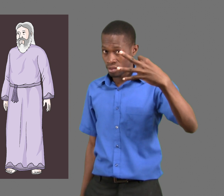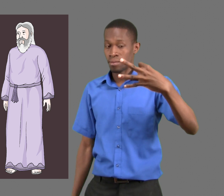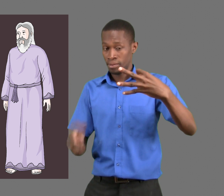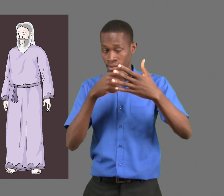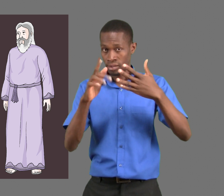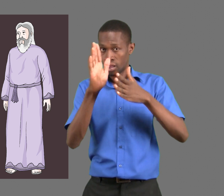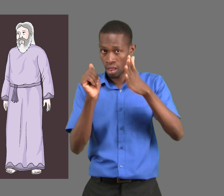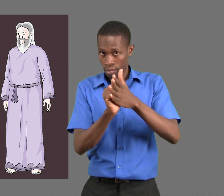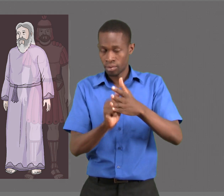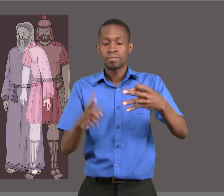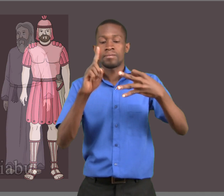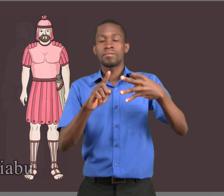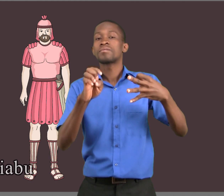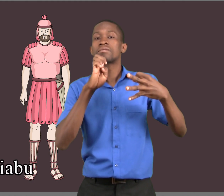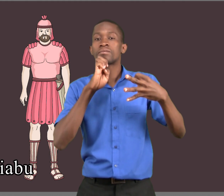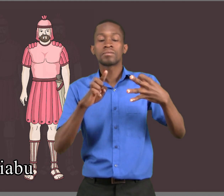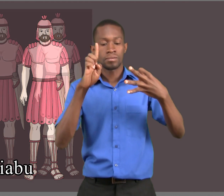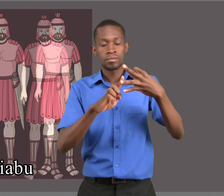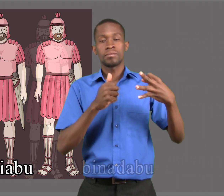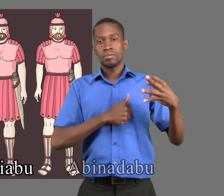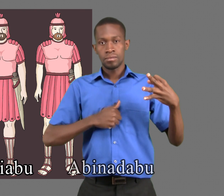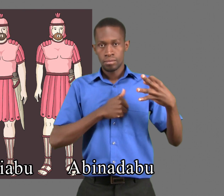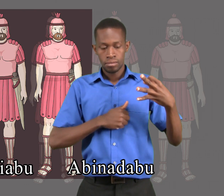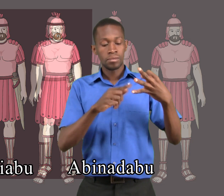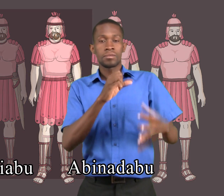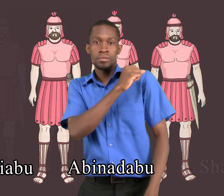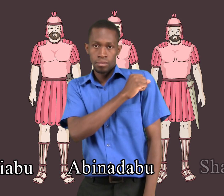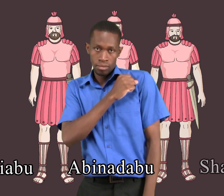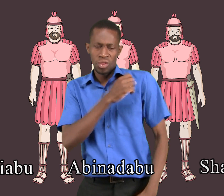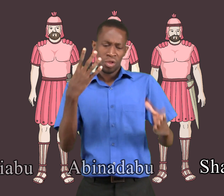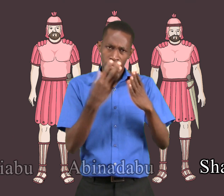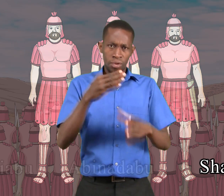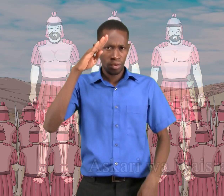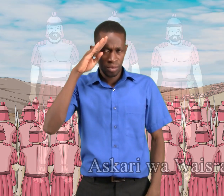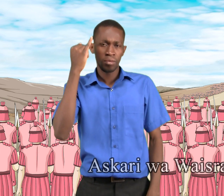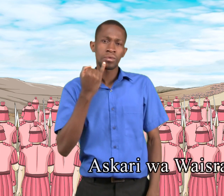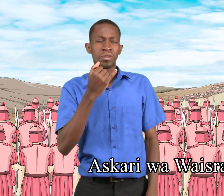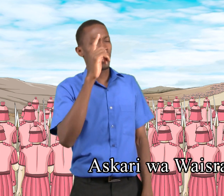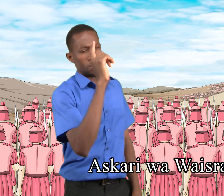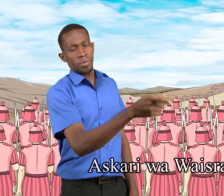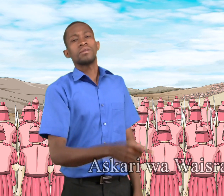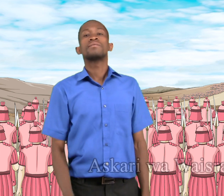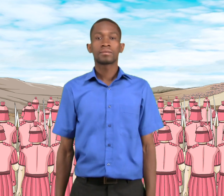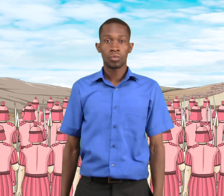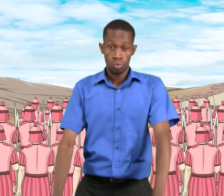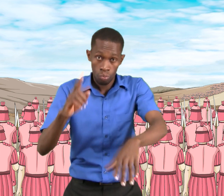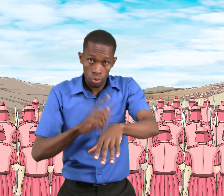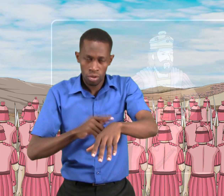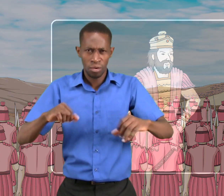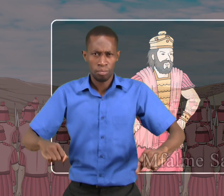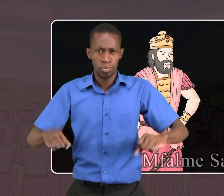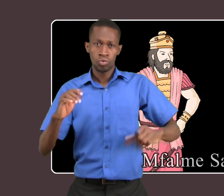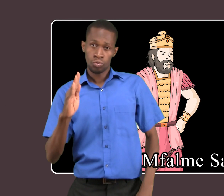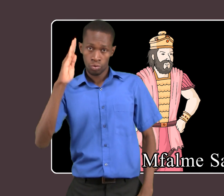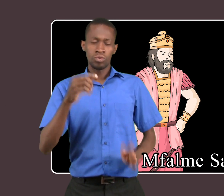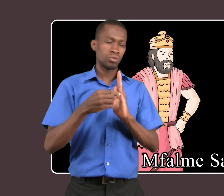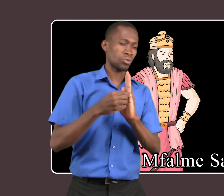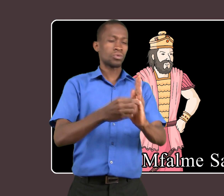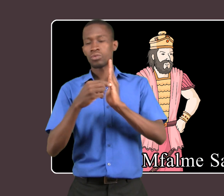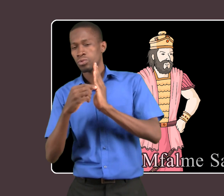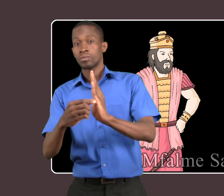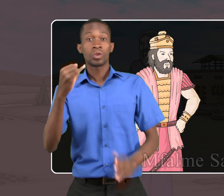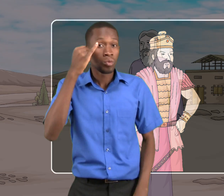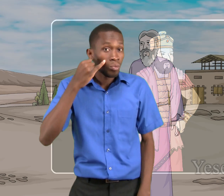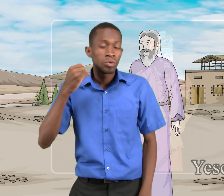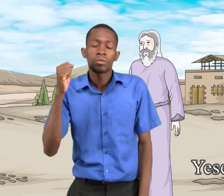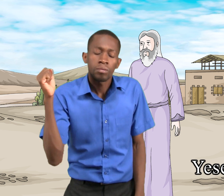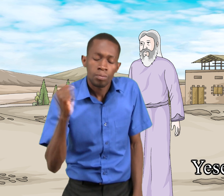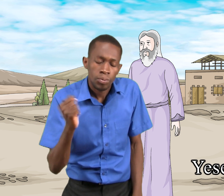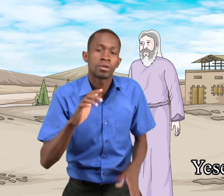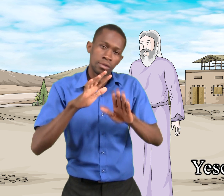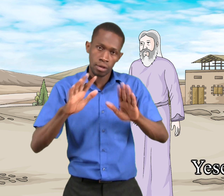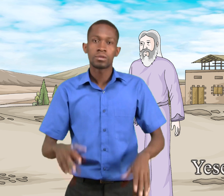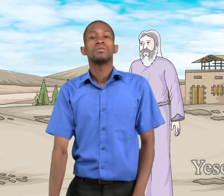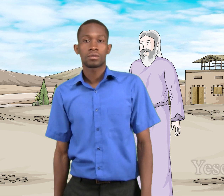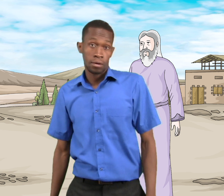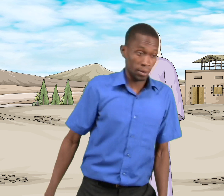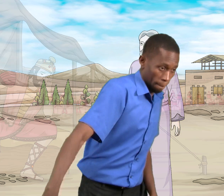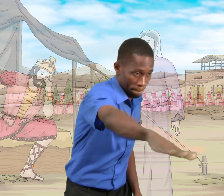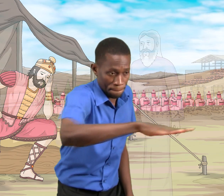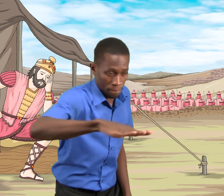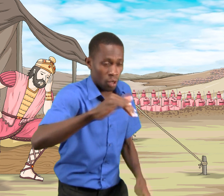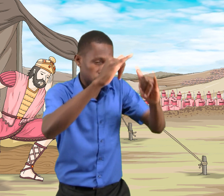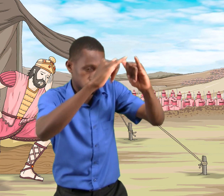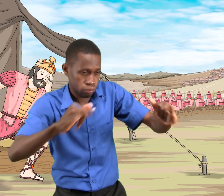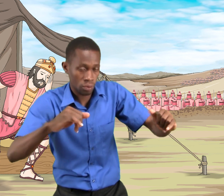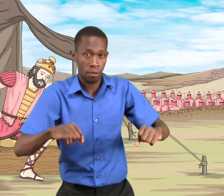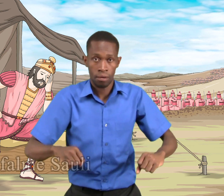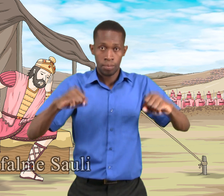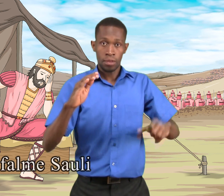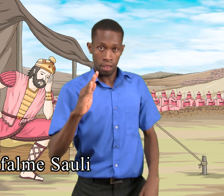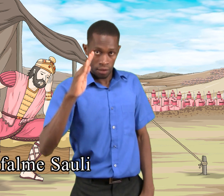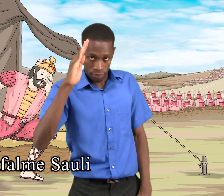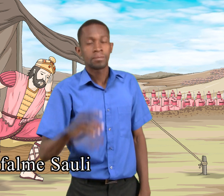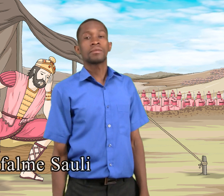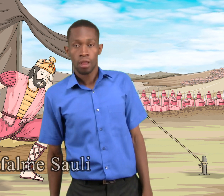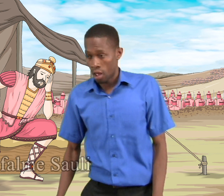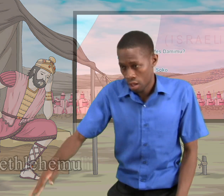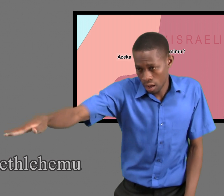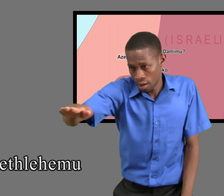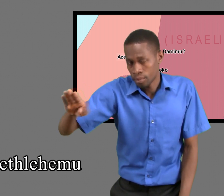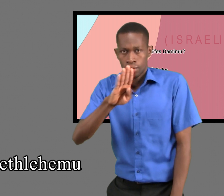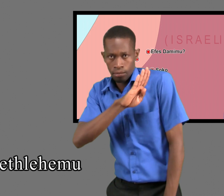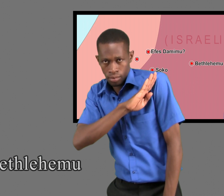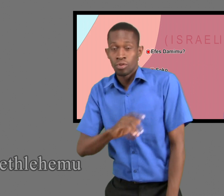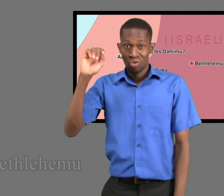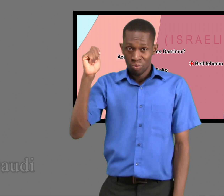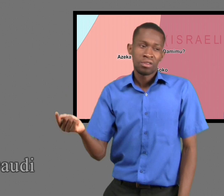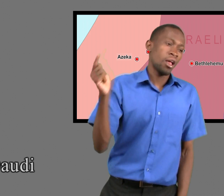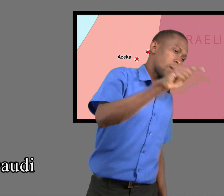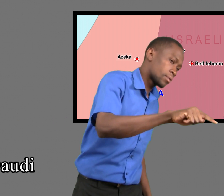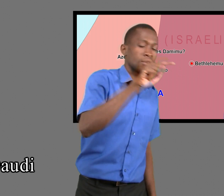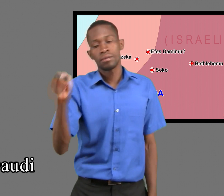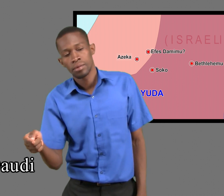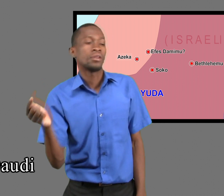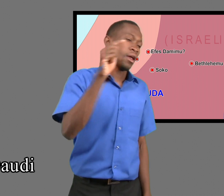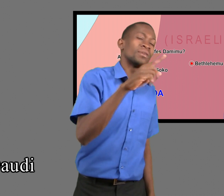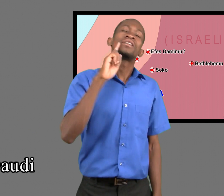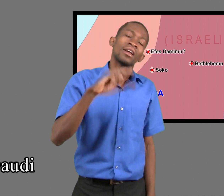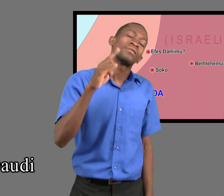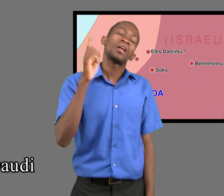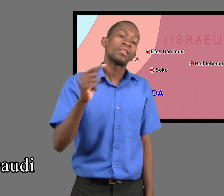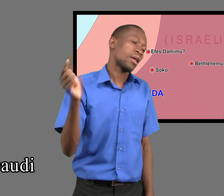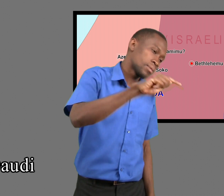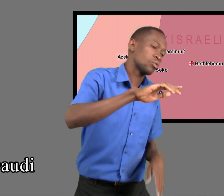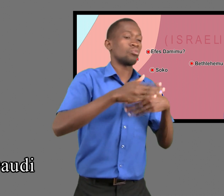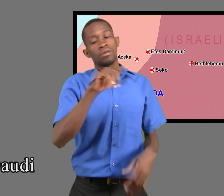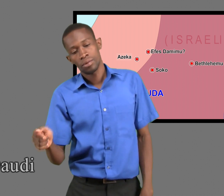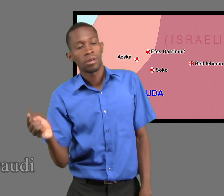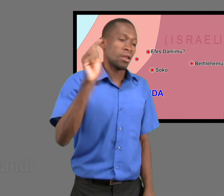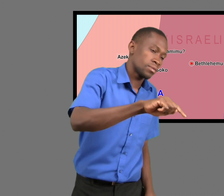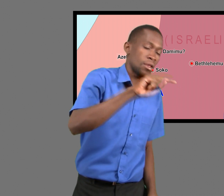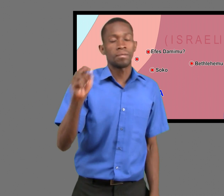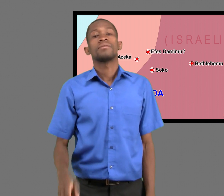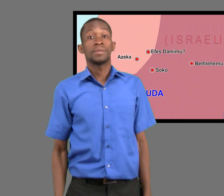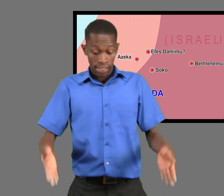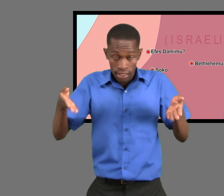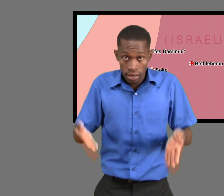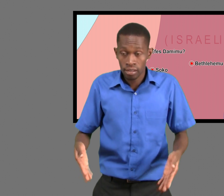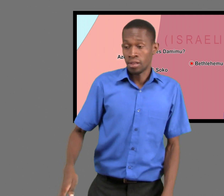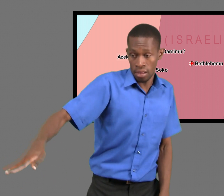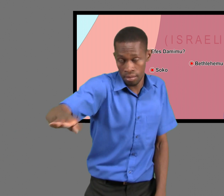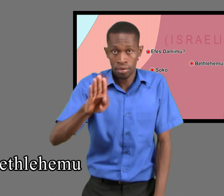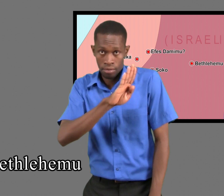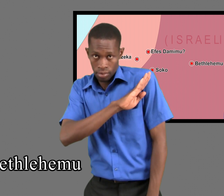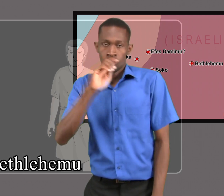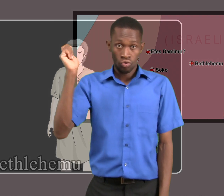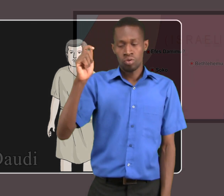The three older sons of Jesse had followed Saul into battle: The firstborn was Eliab, the second was Abinadab, and the third was Shammah. And David was the youngest.